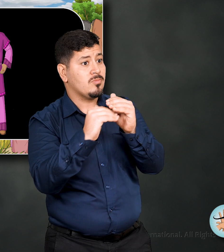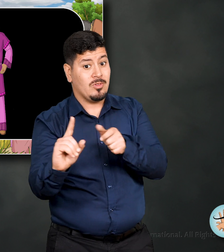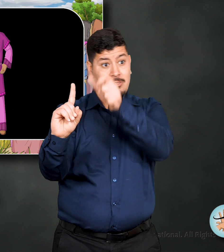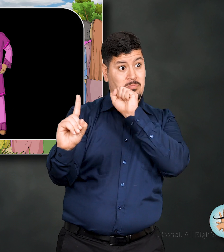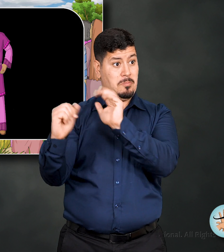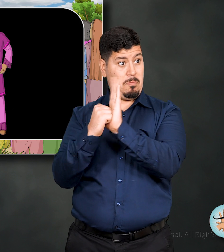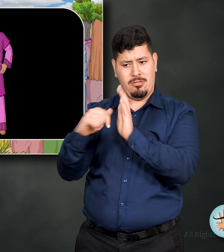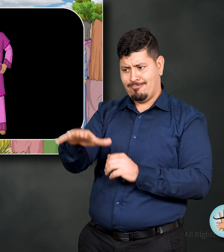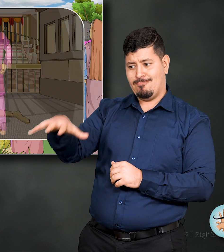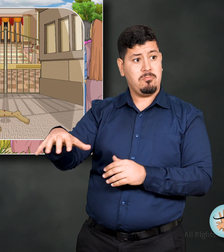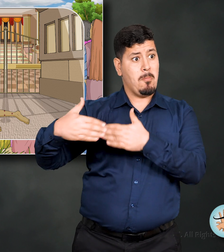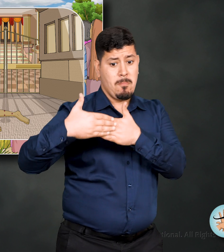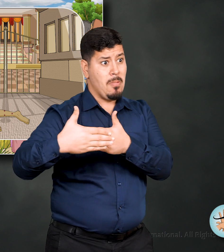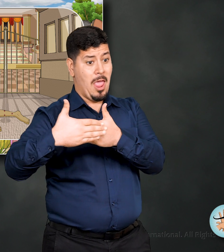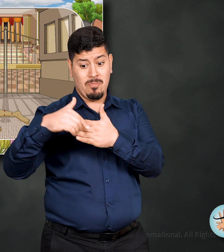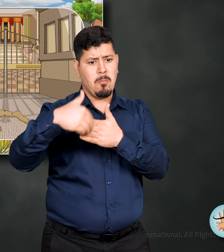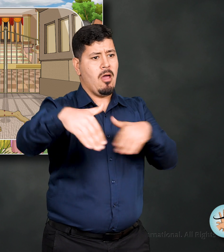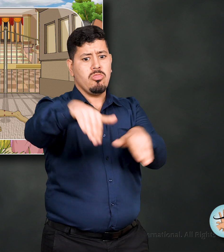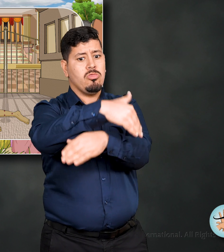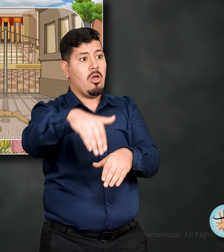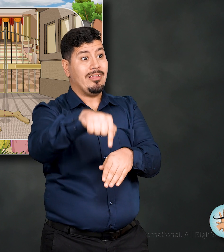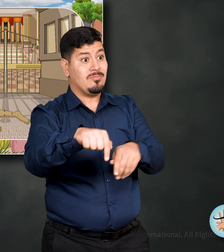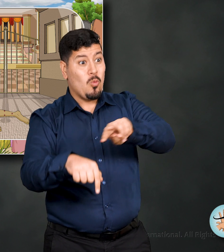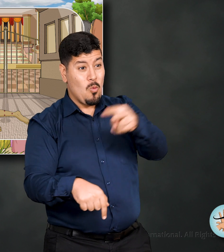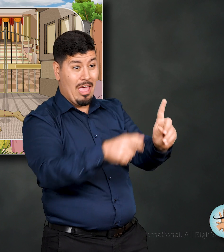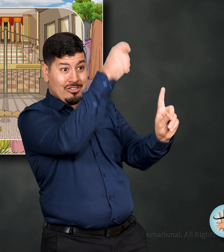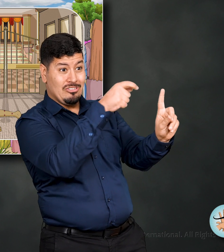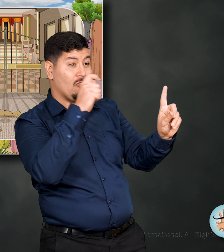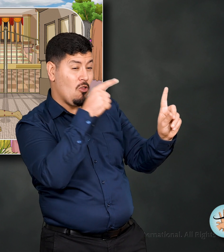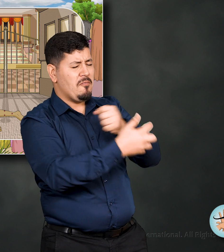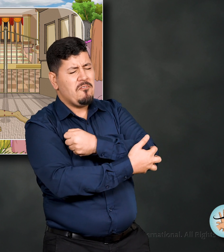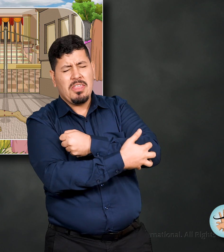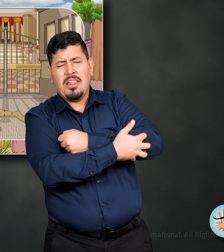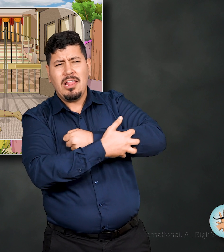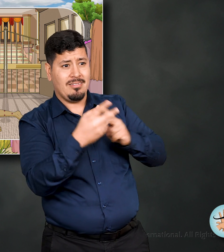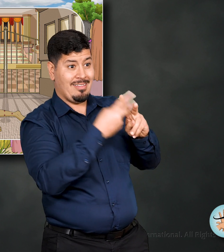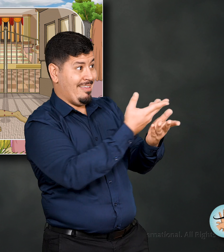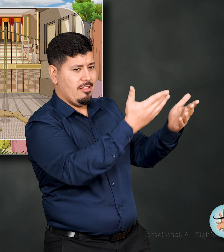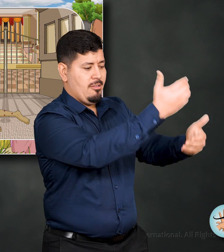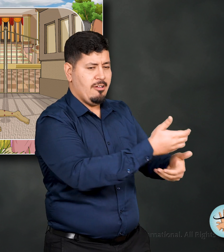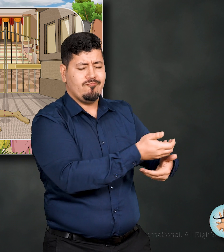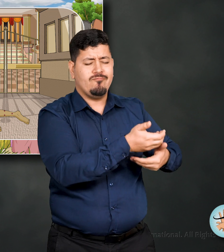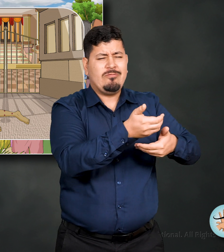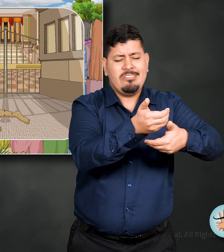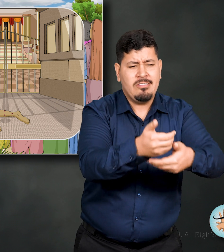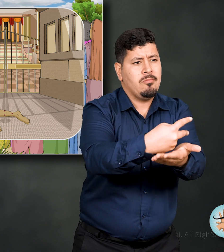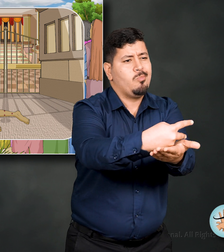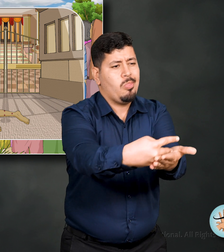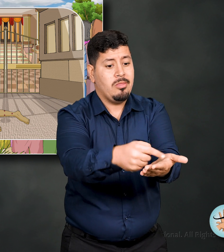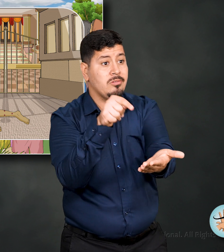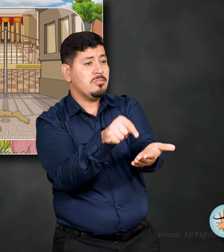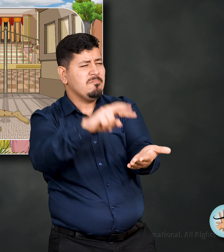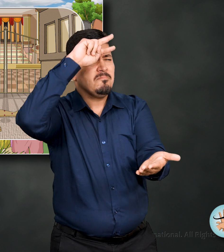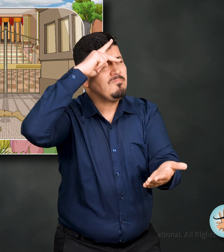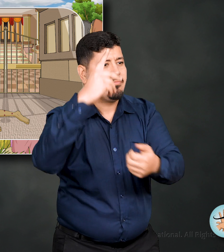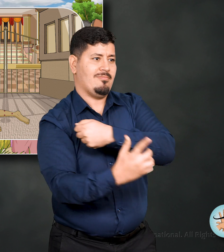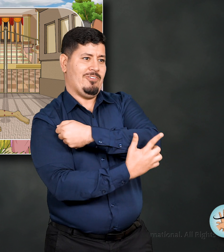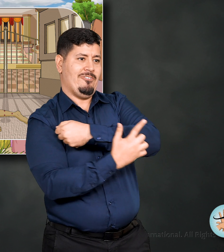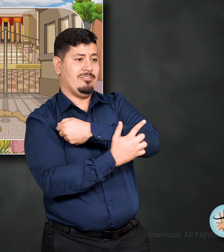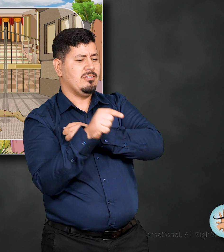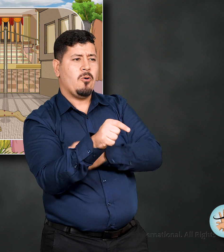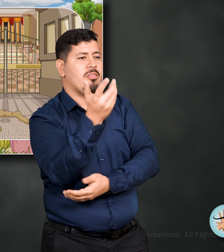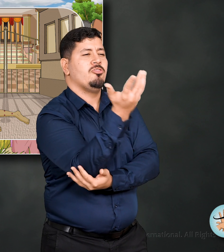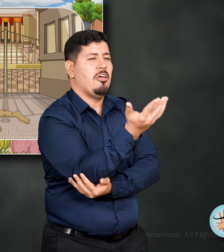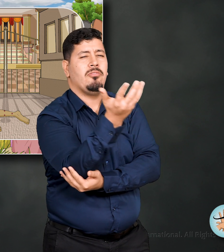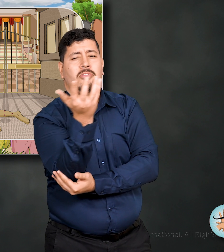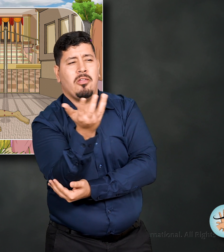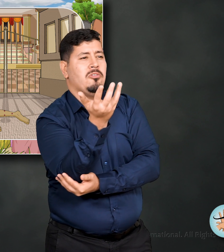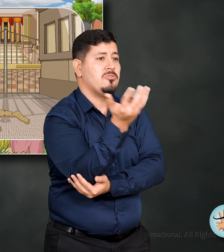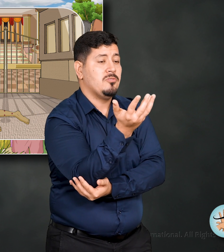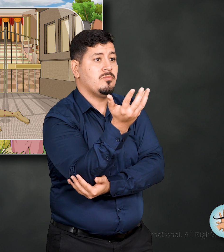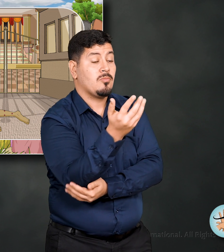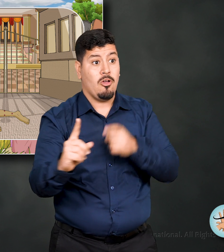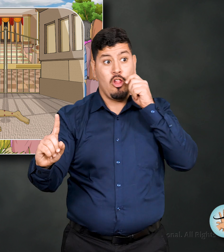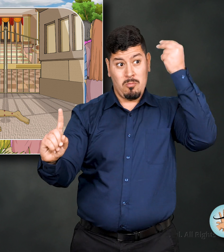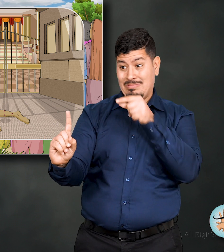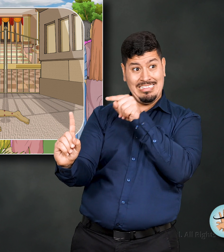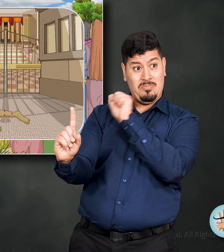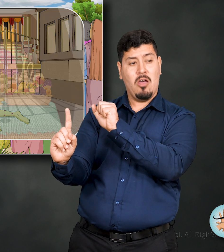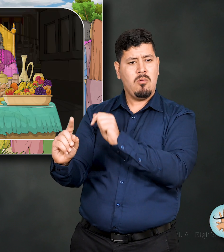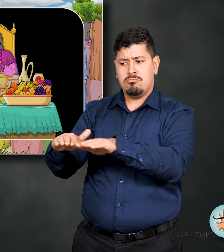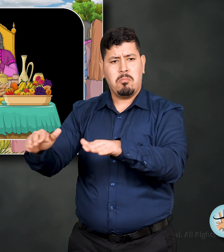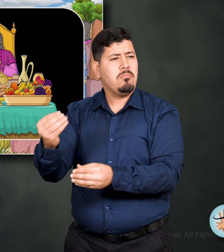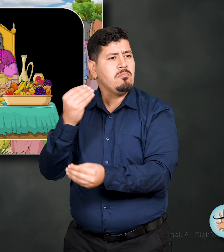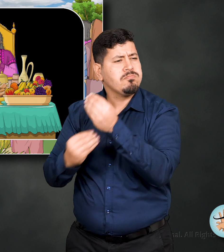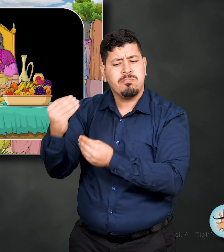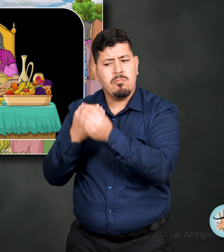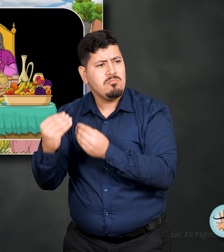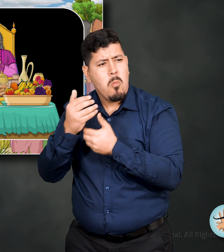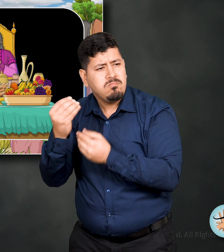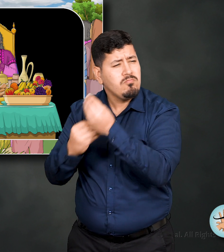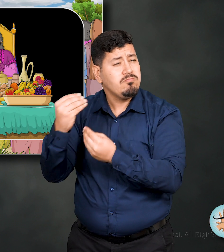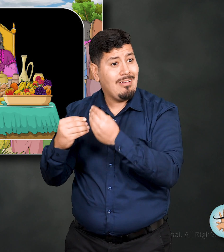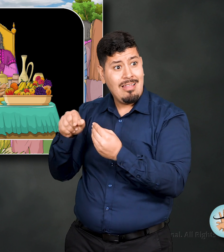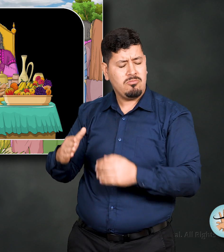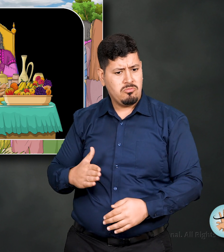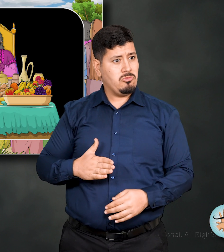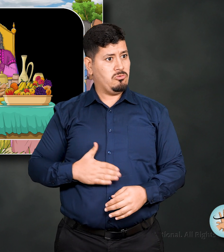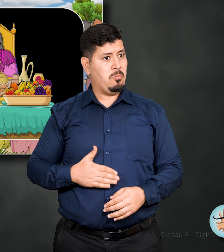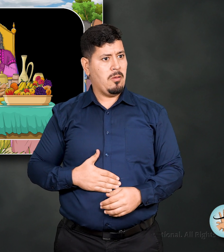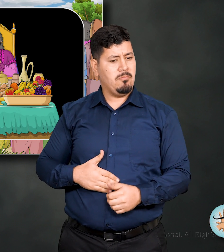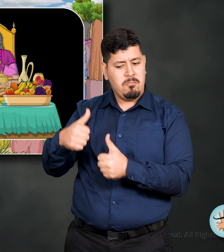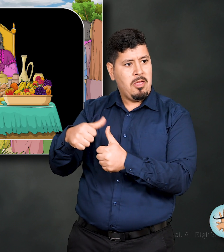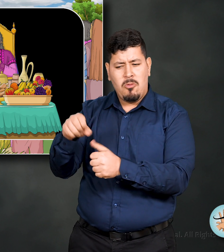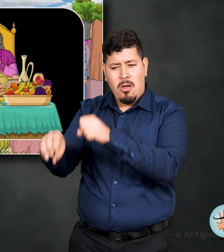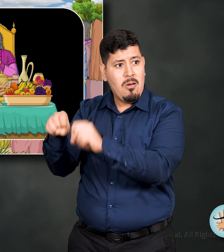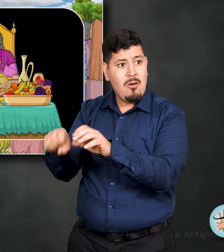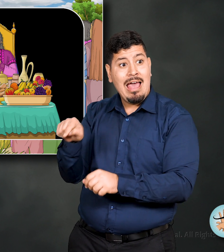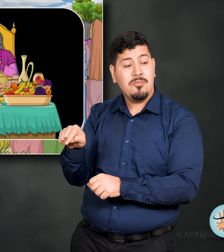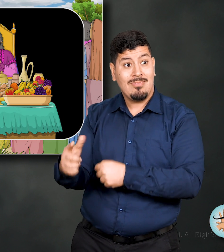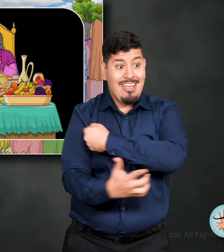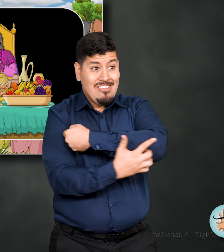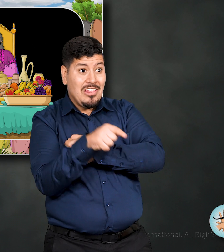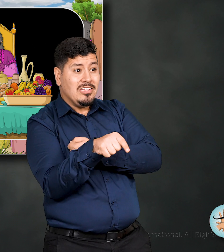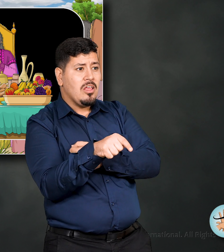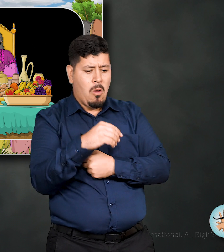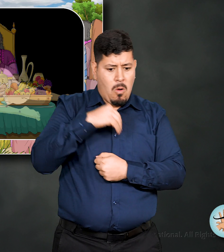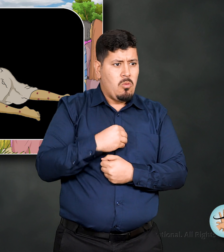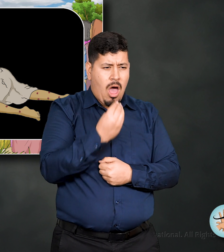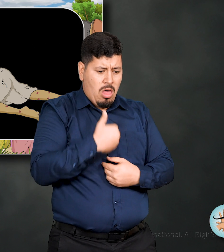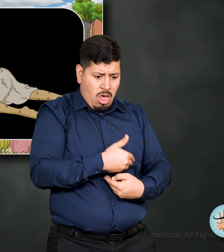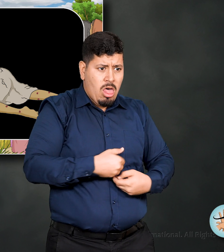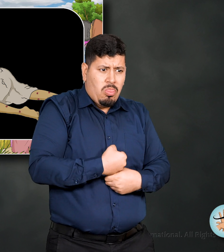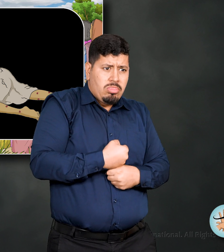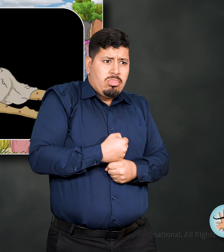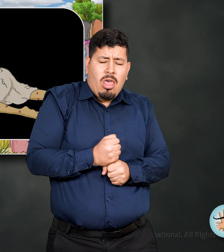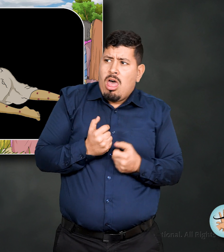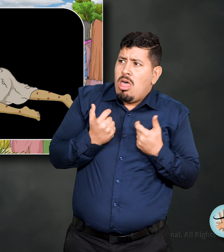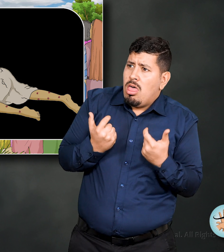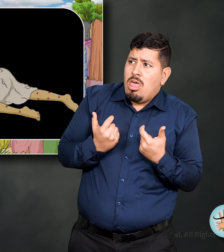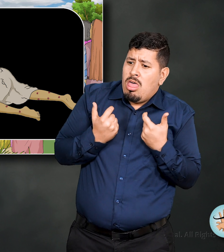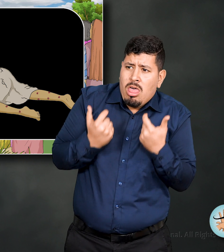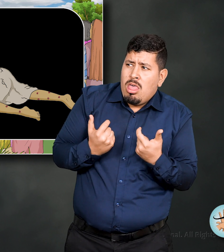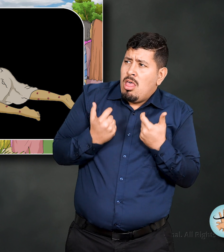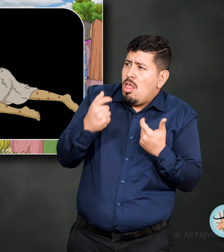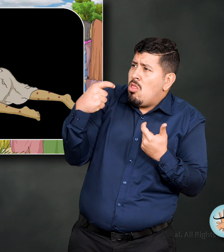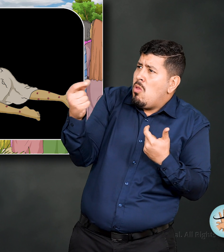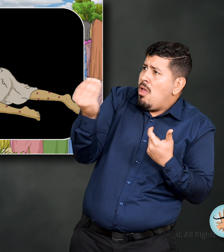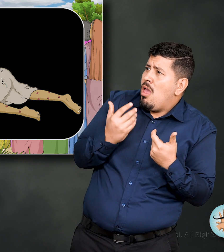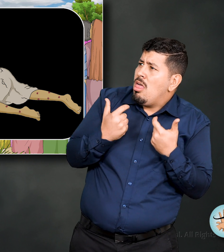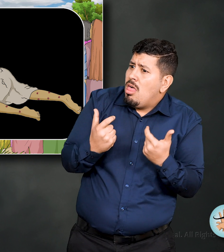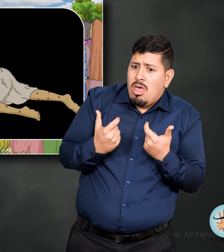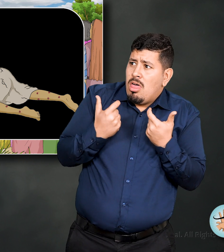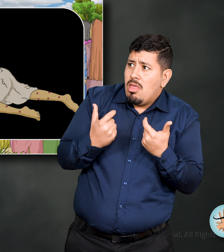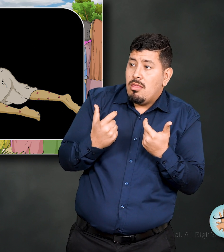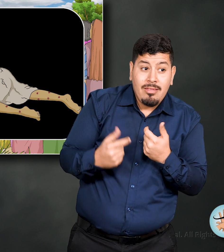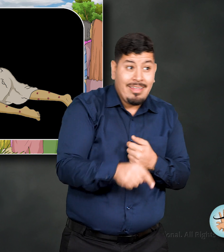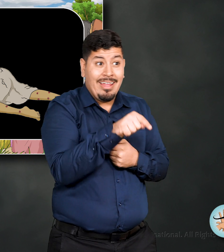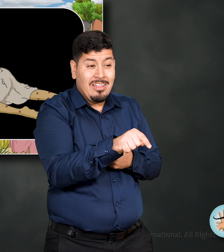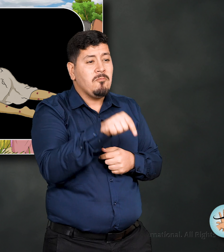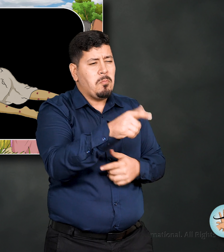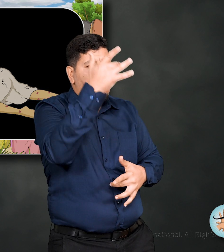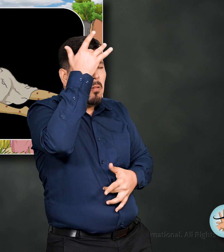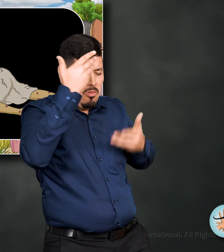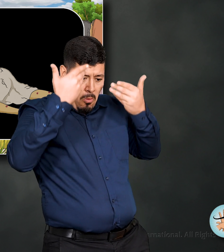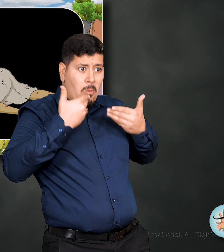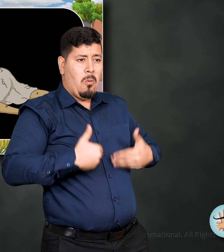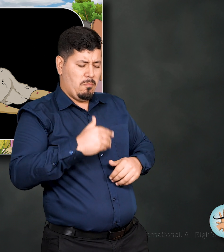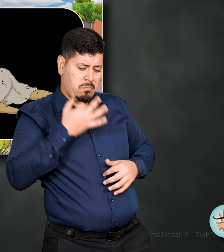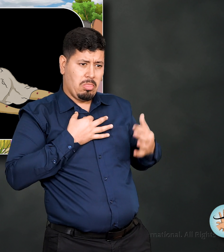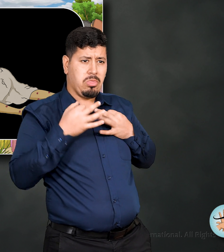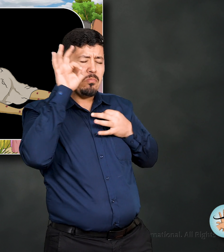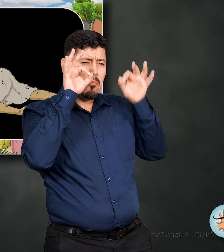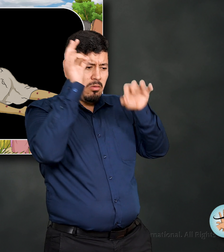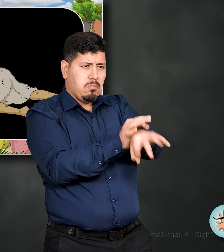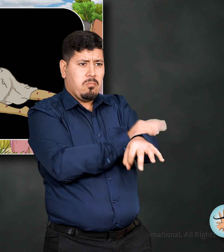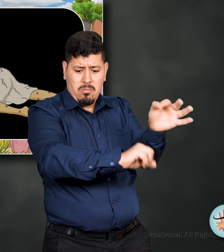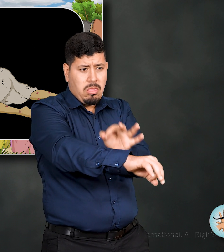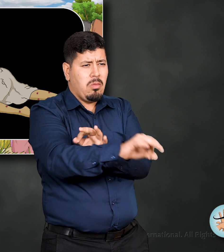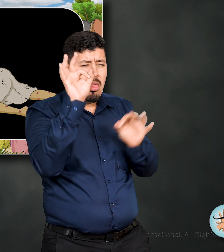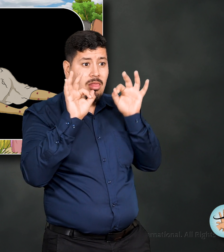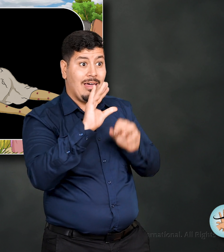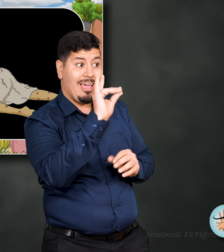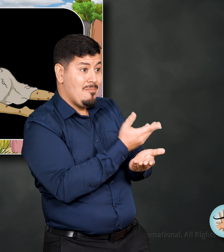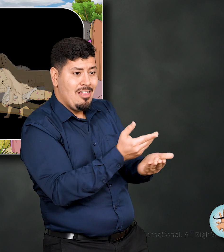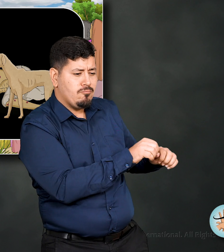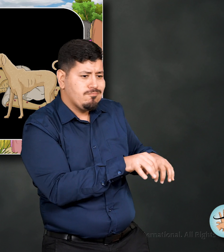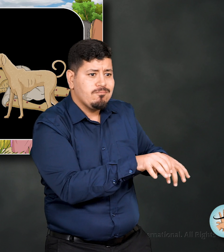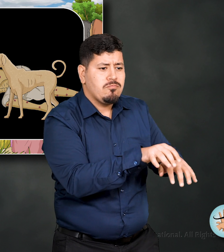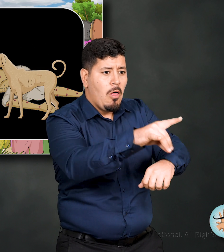And a beggar named Lazarus lay at his gate, covered with sores and longing to be fed with the crumbs that fell from the rich man’s table.